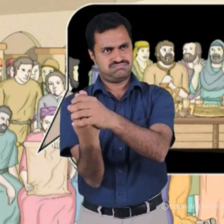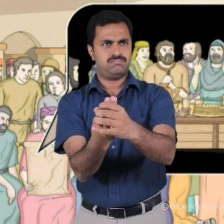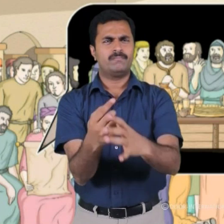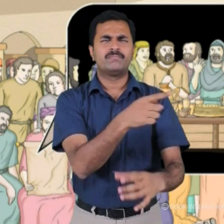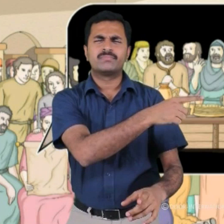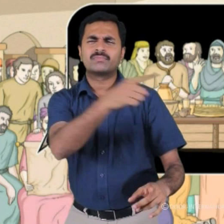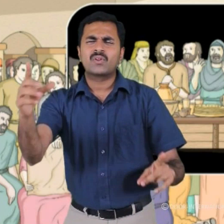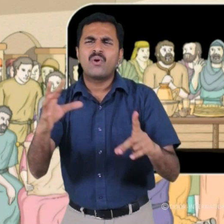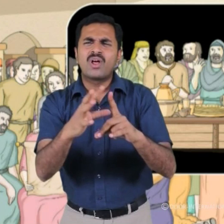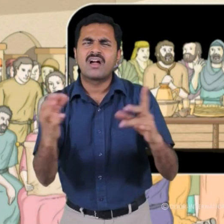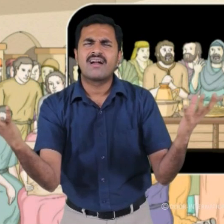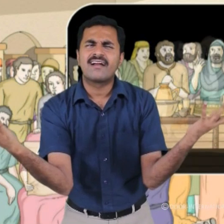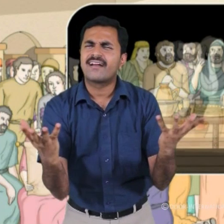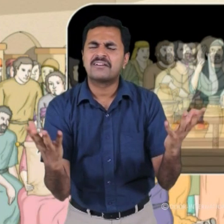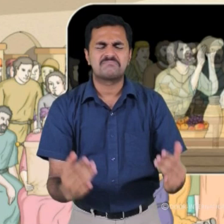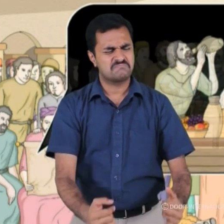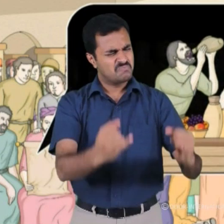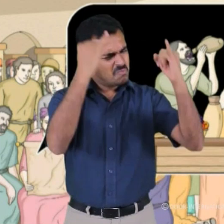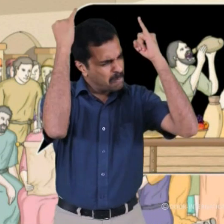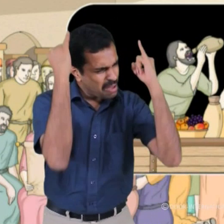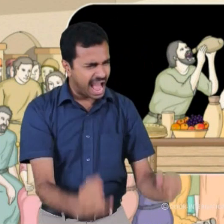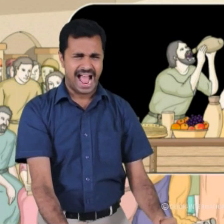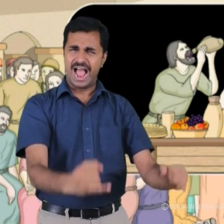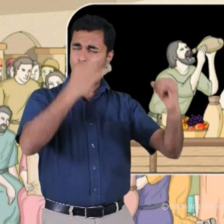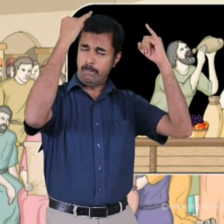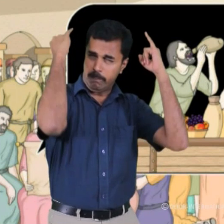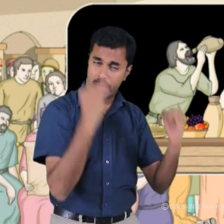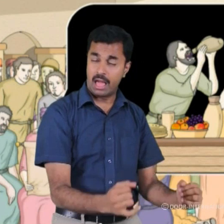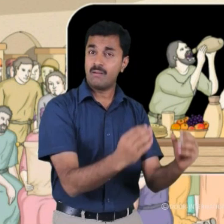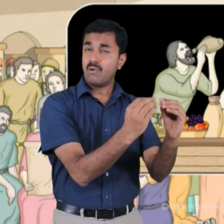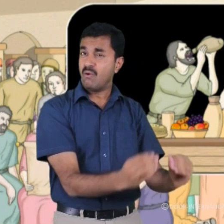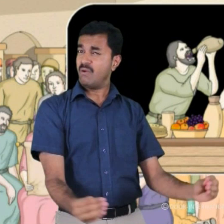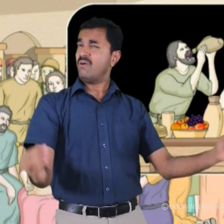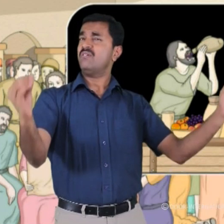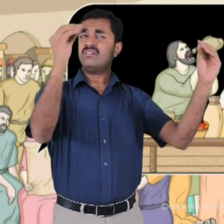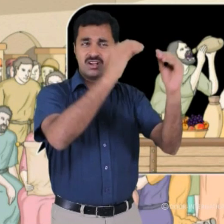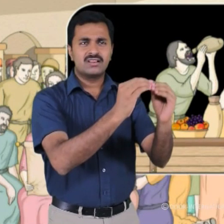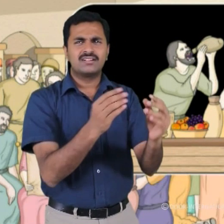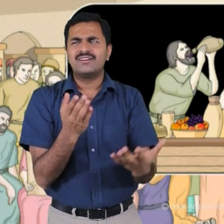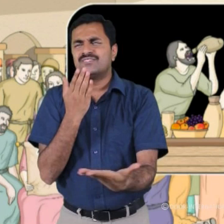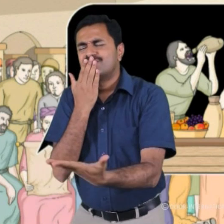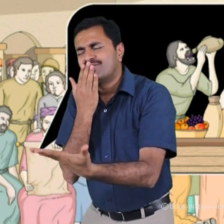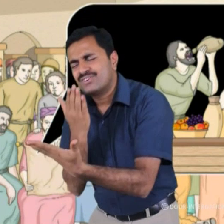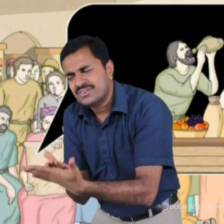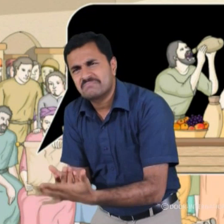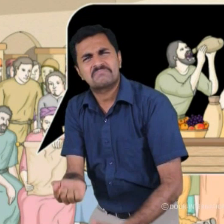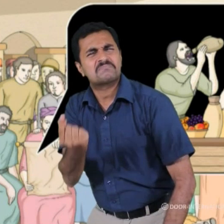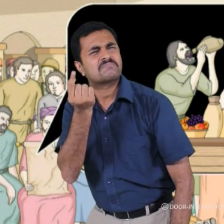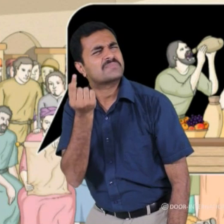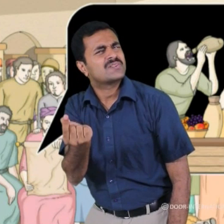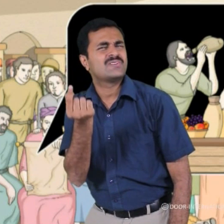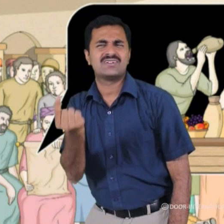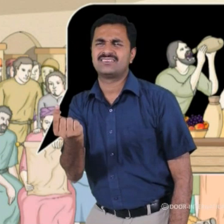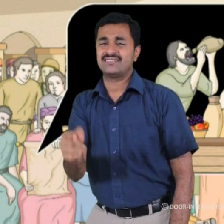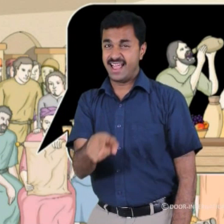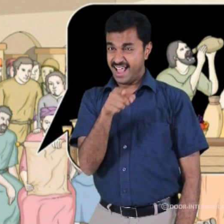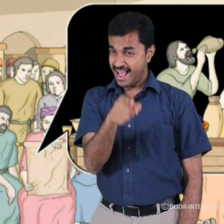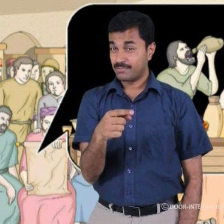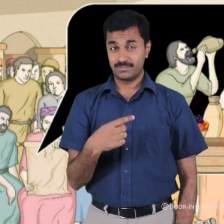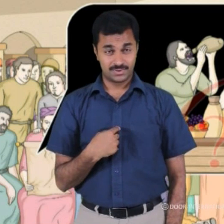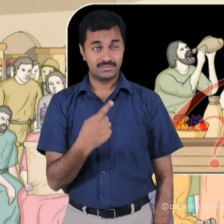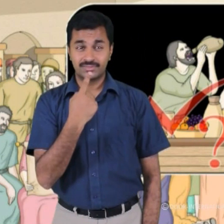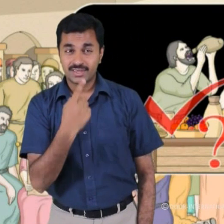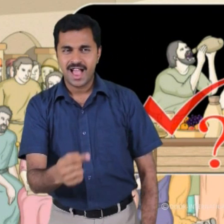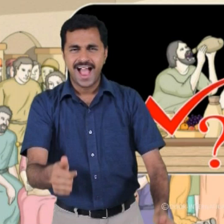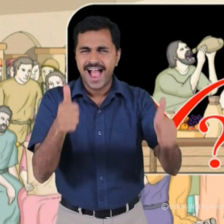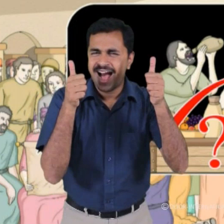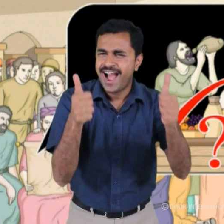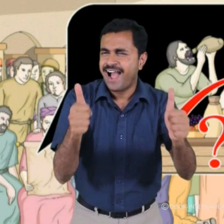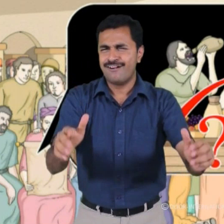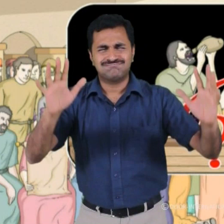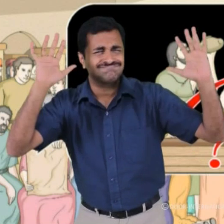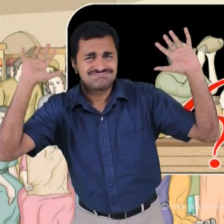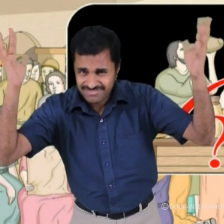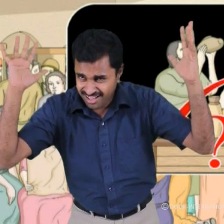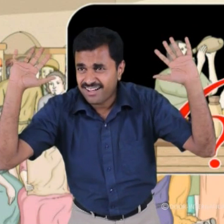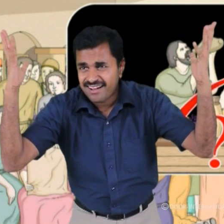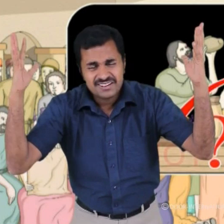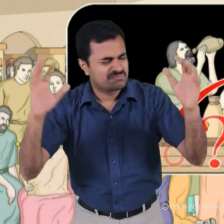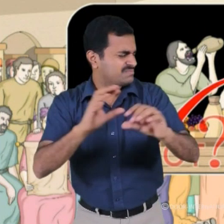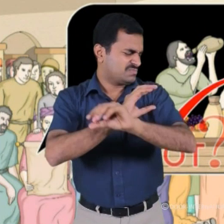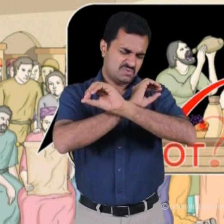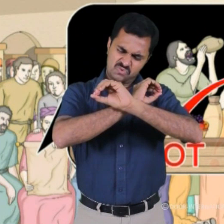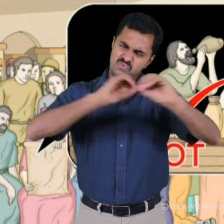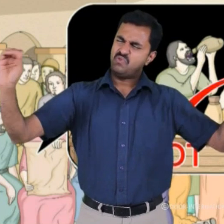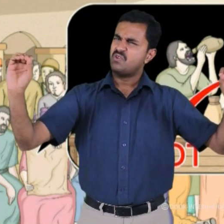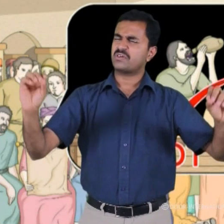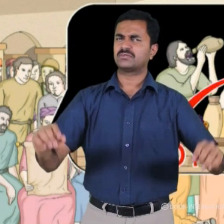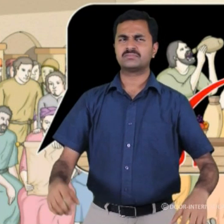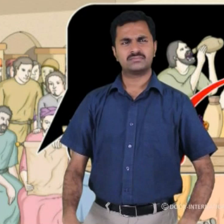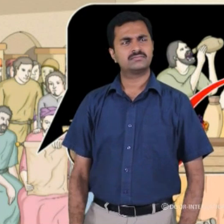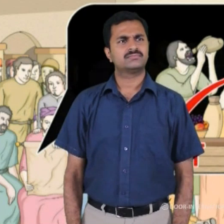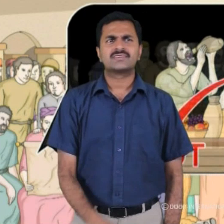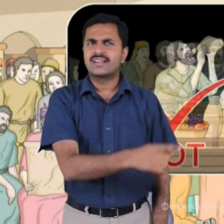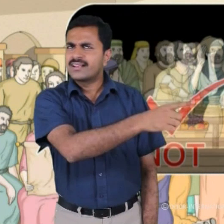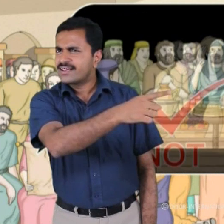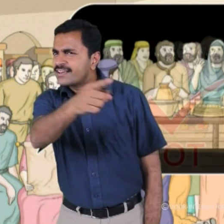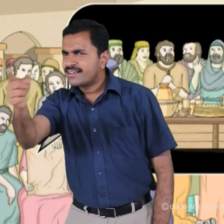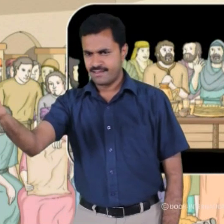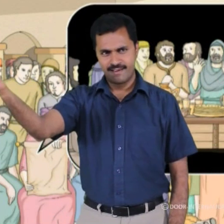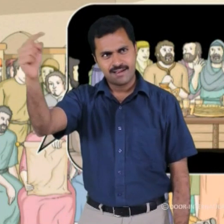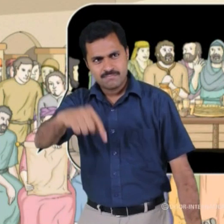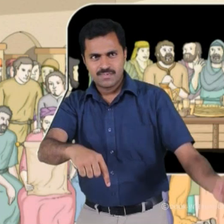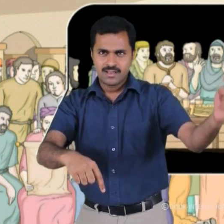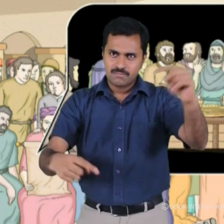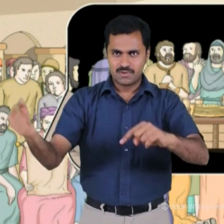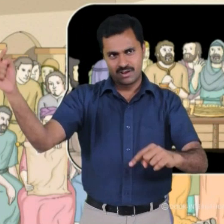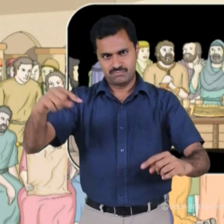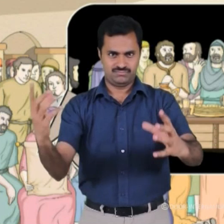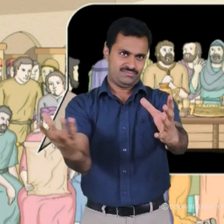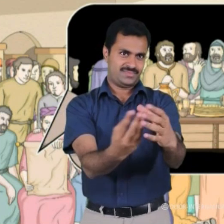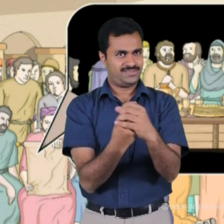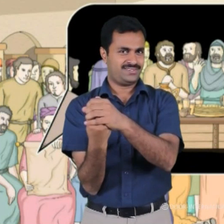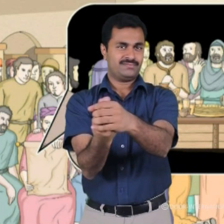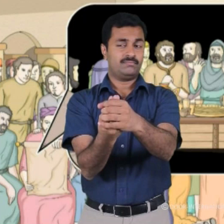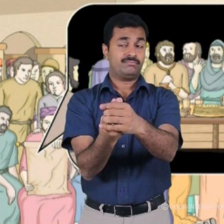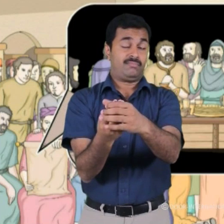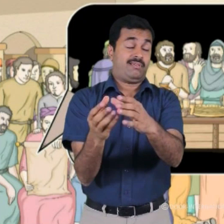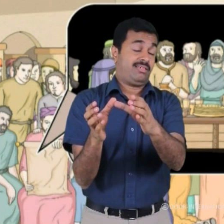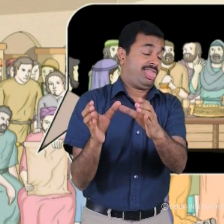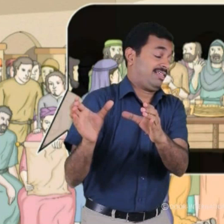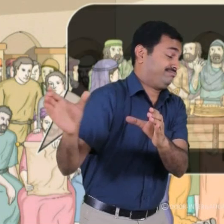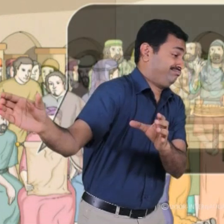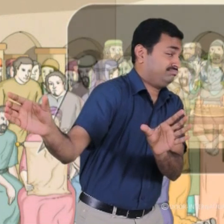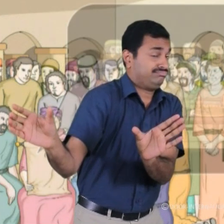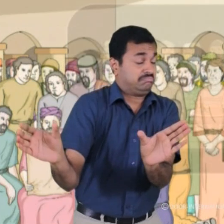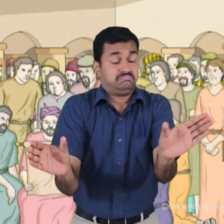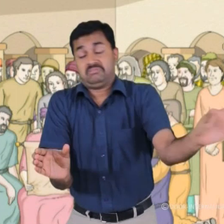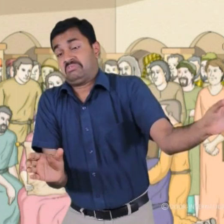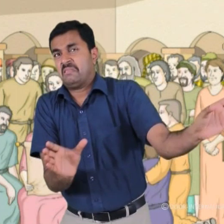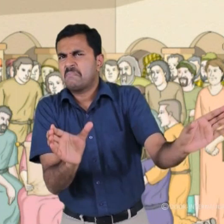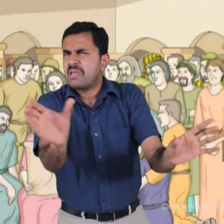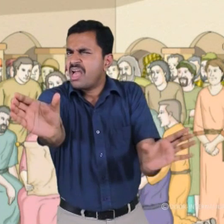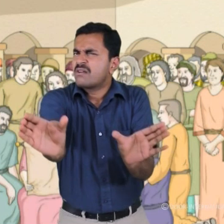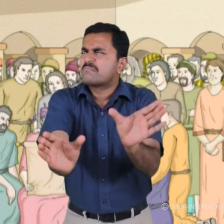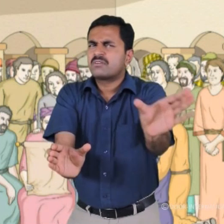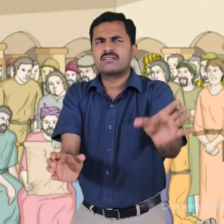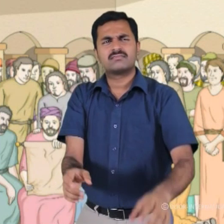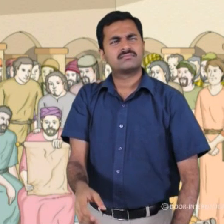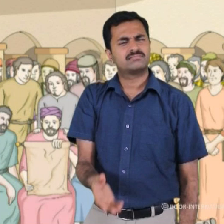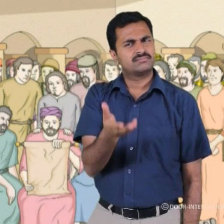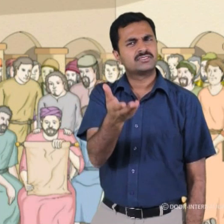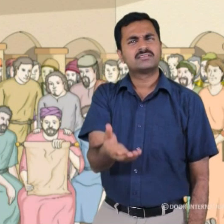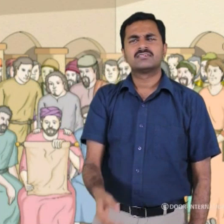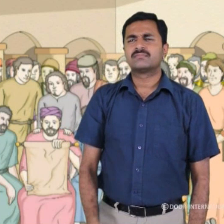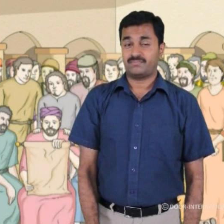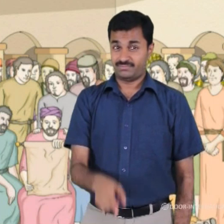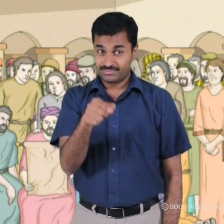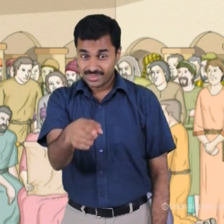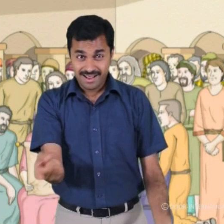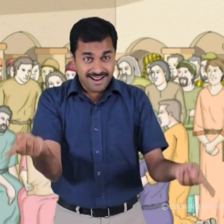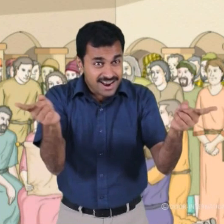First of all, I hear that when you come together as a church, there are divisions among you, and in part I believe it.